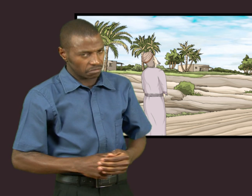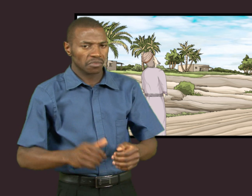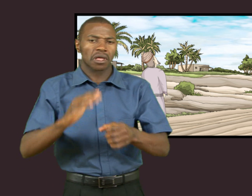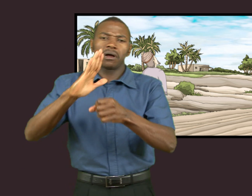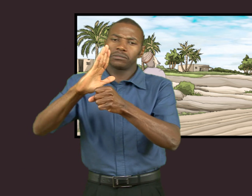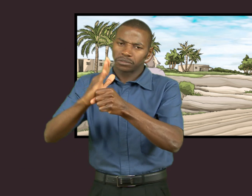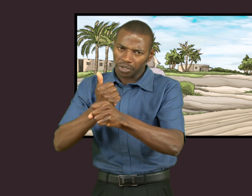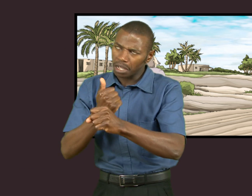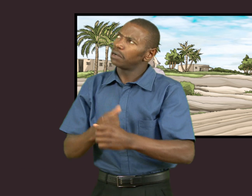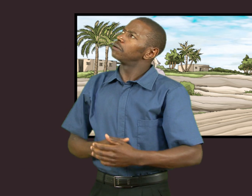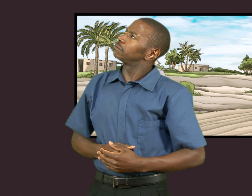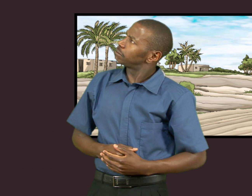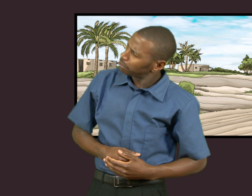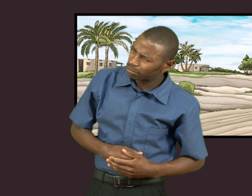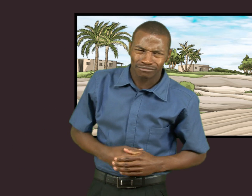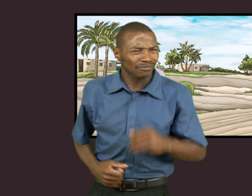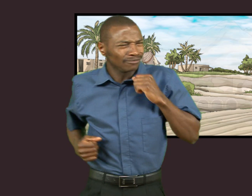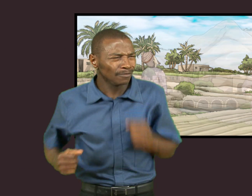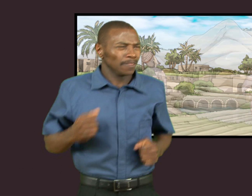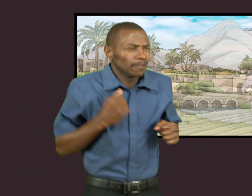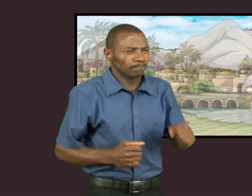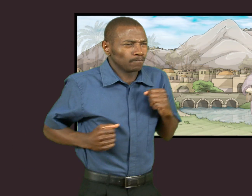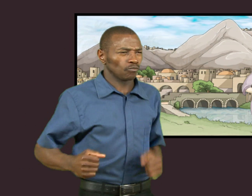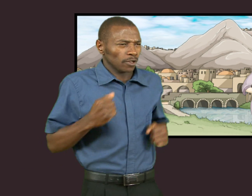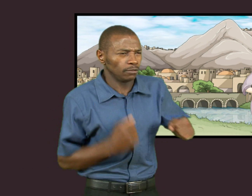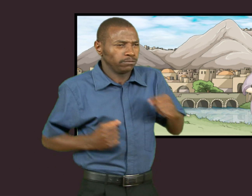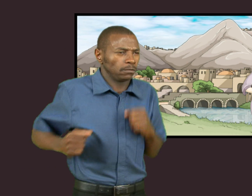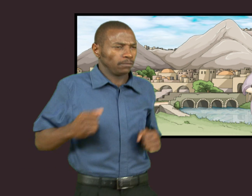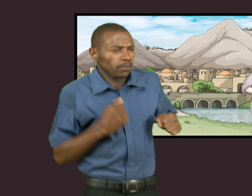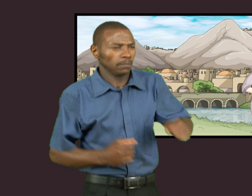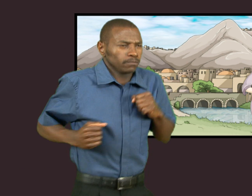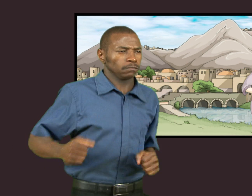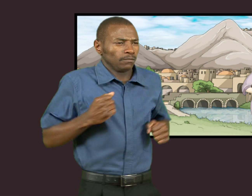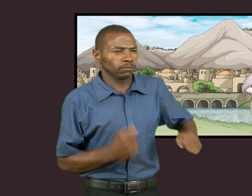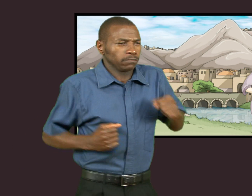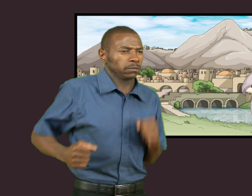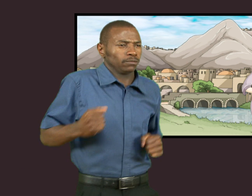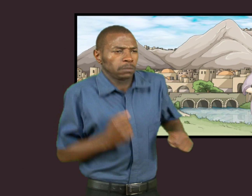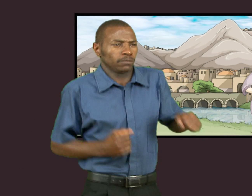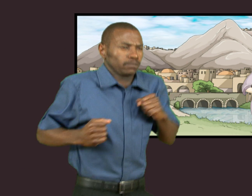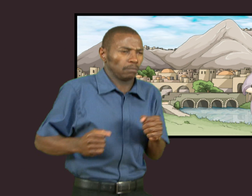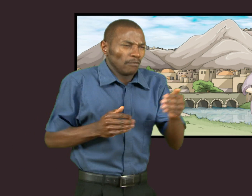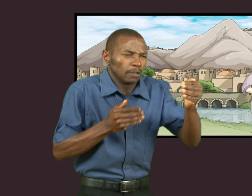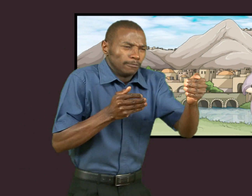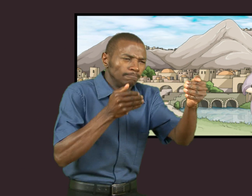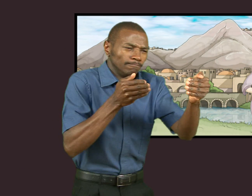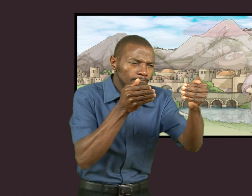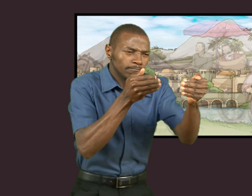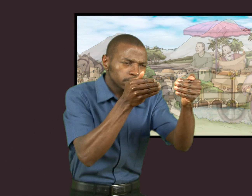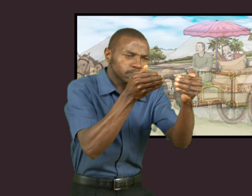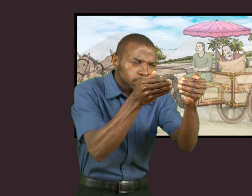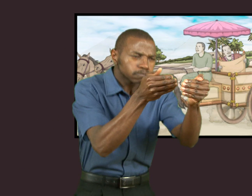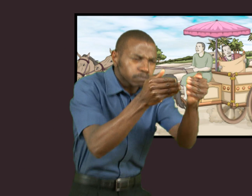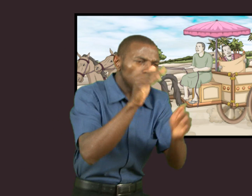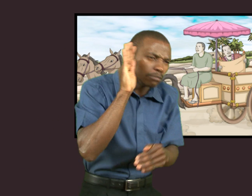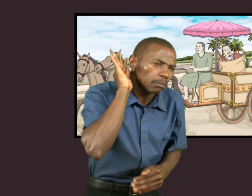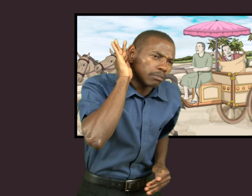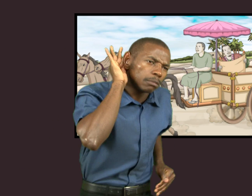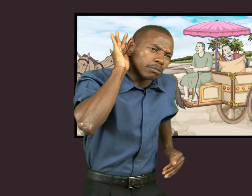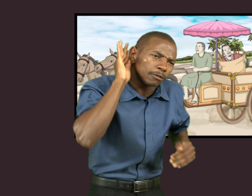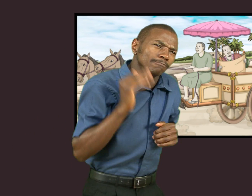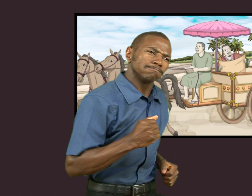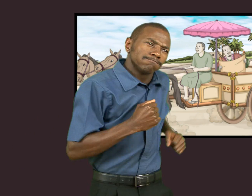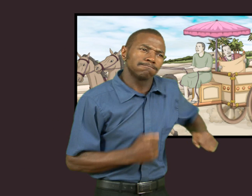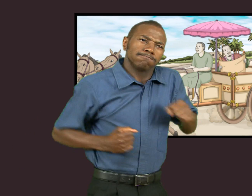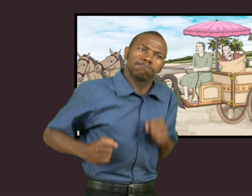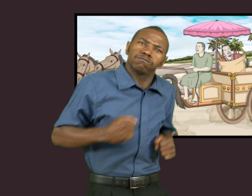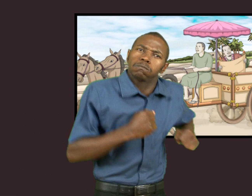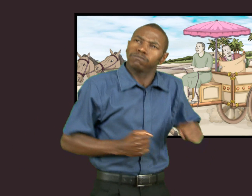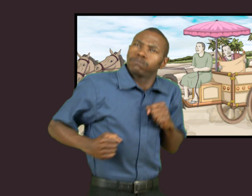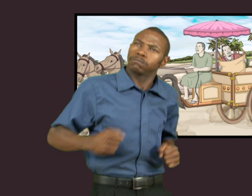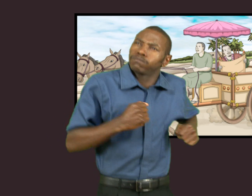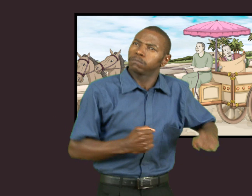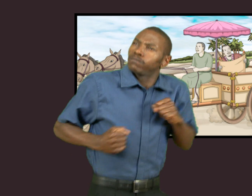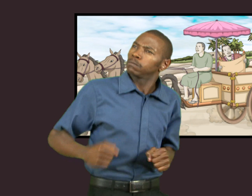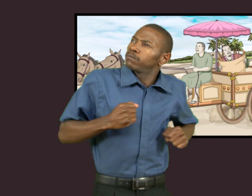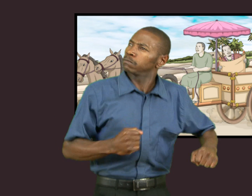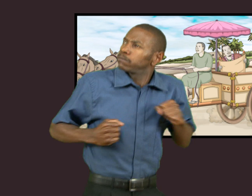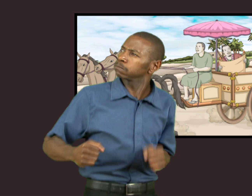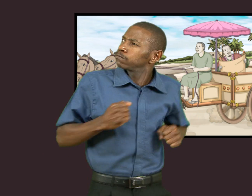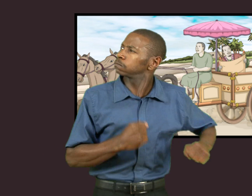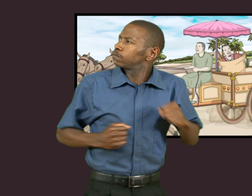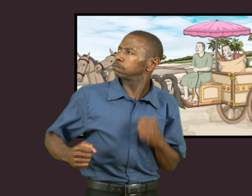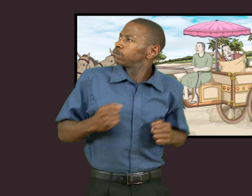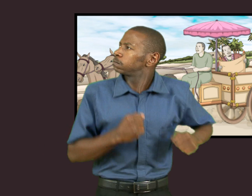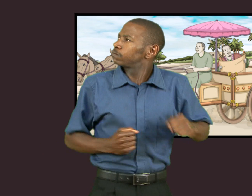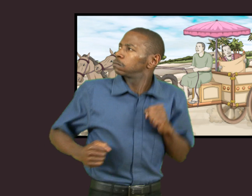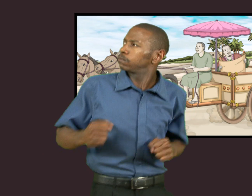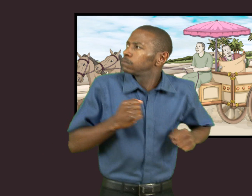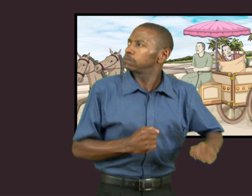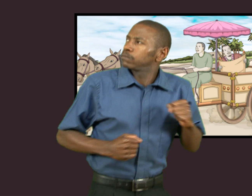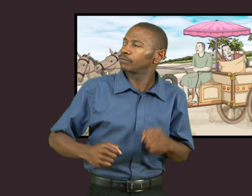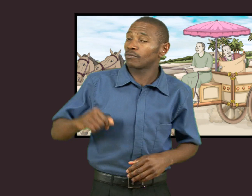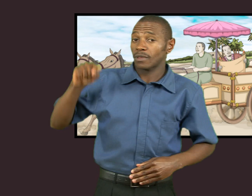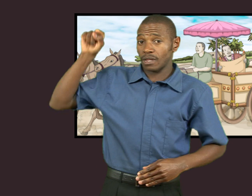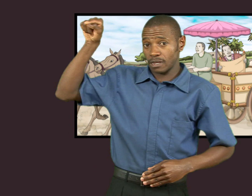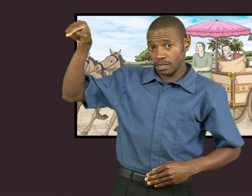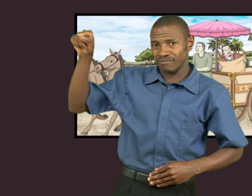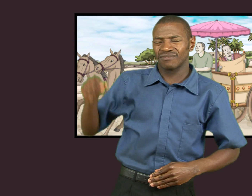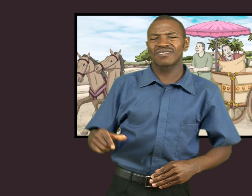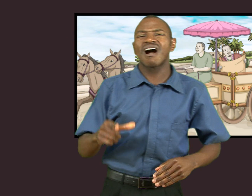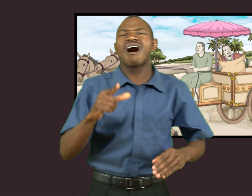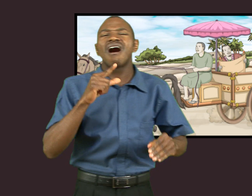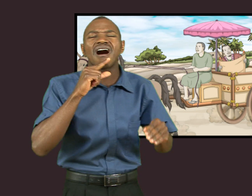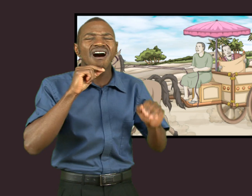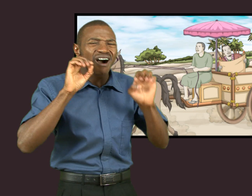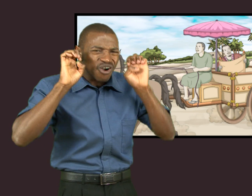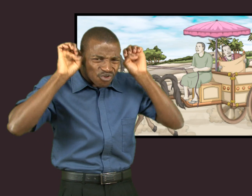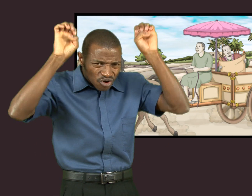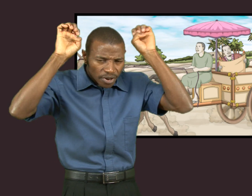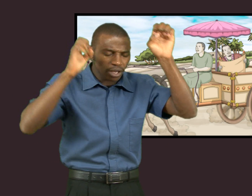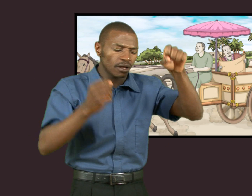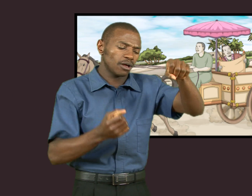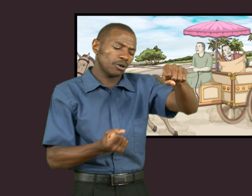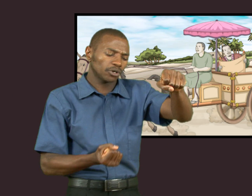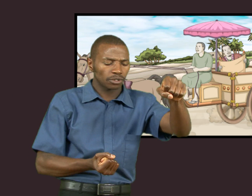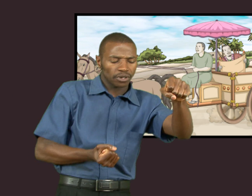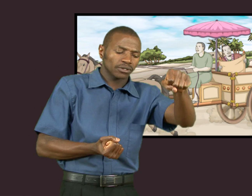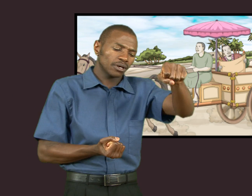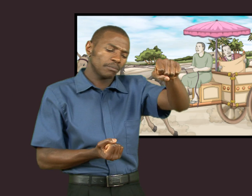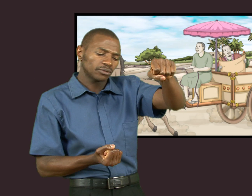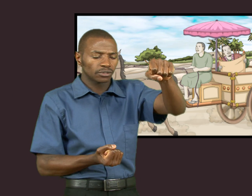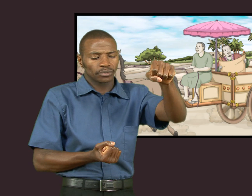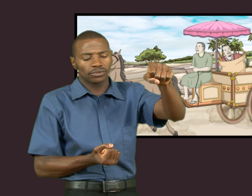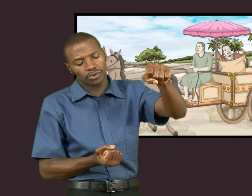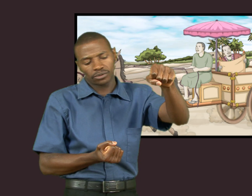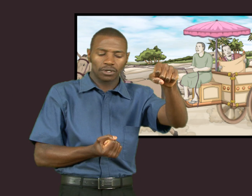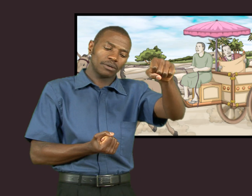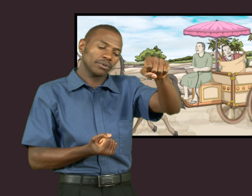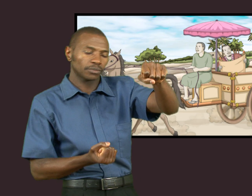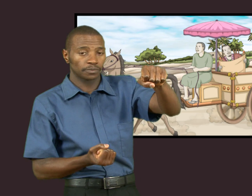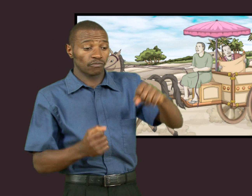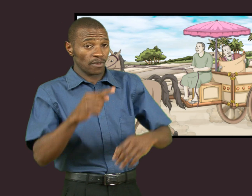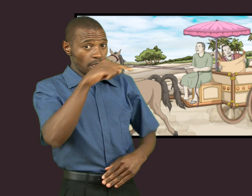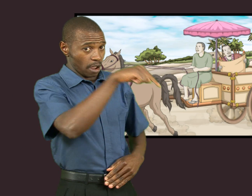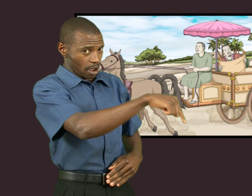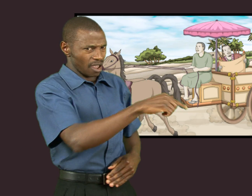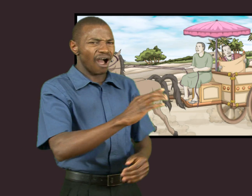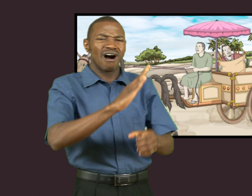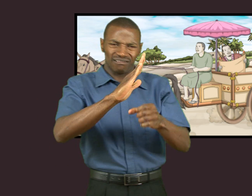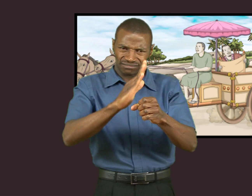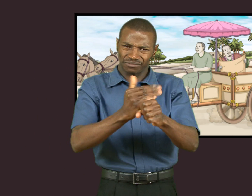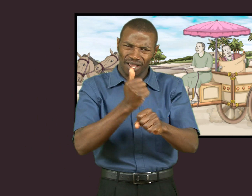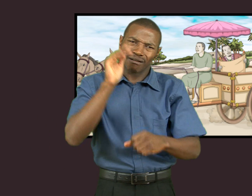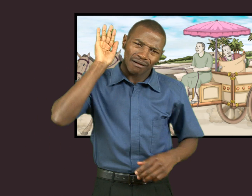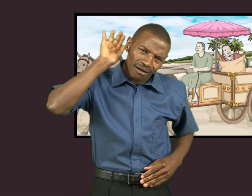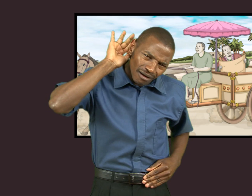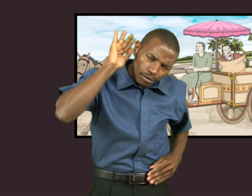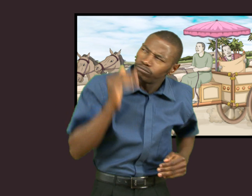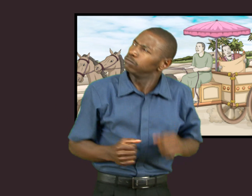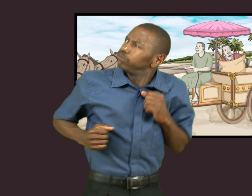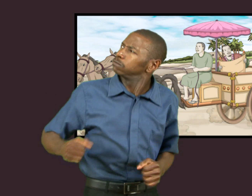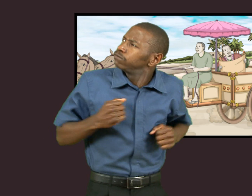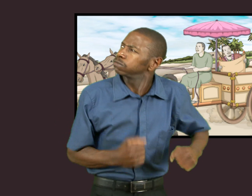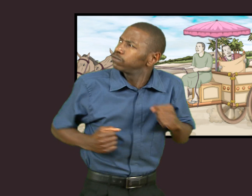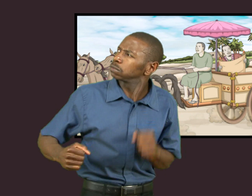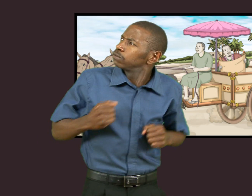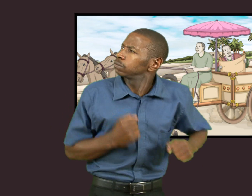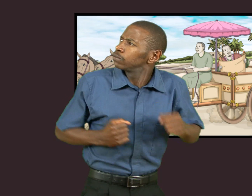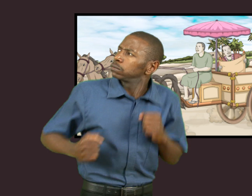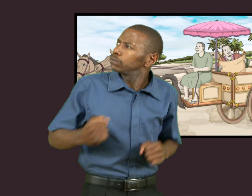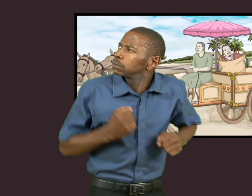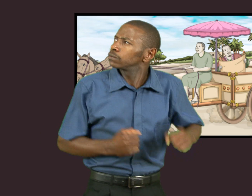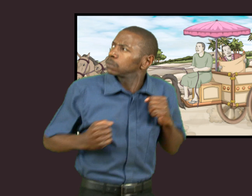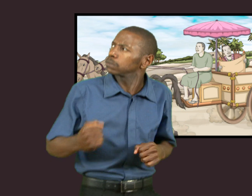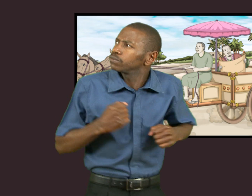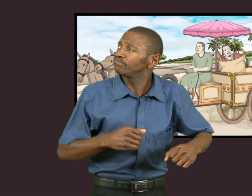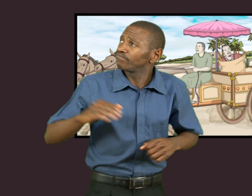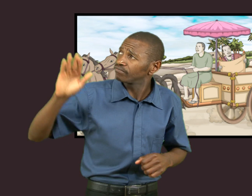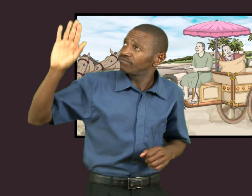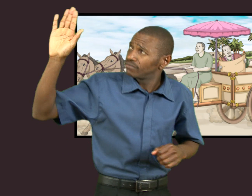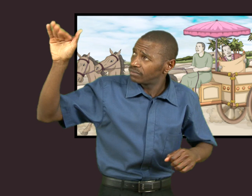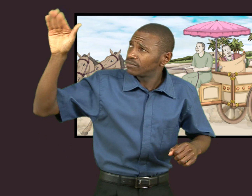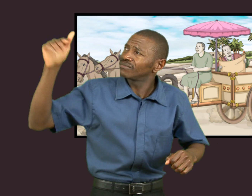So Philip ran up and heard the man reading Isaiah the prophet.